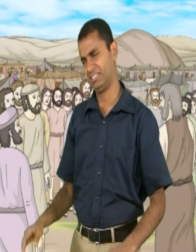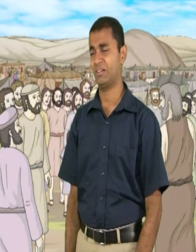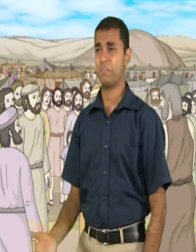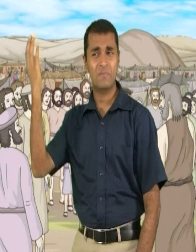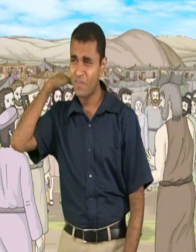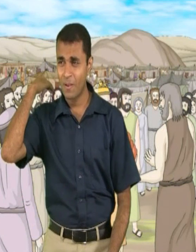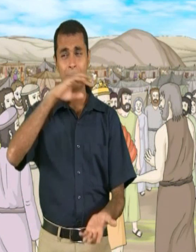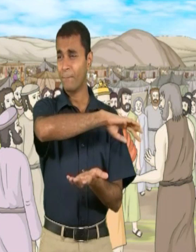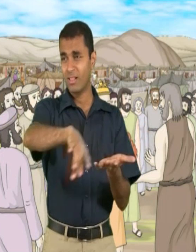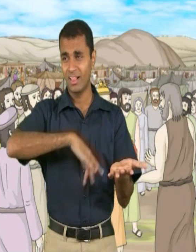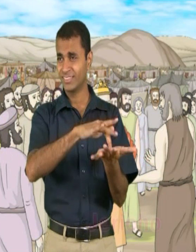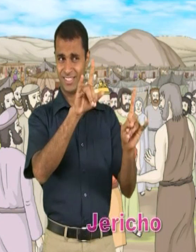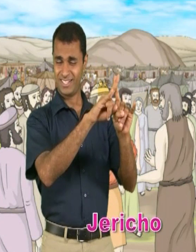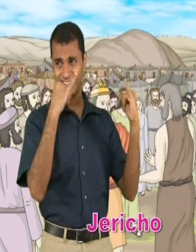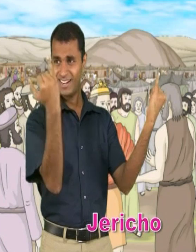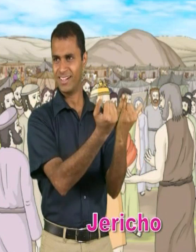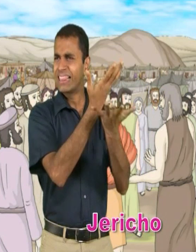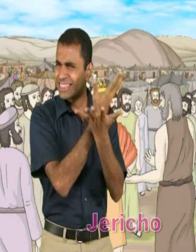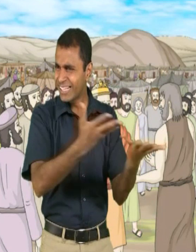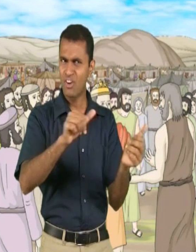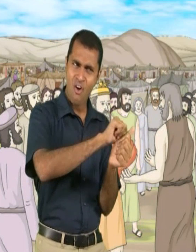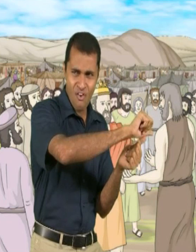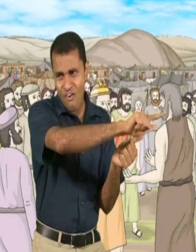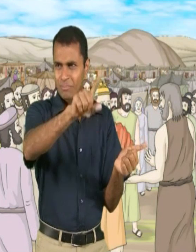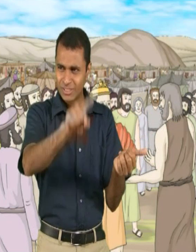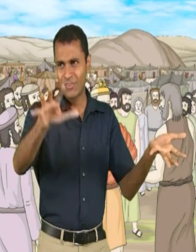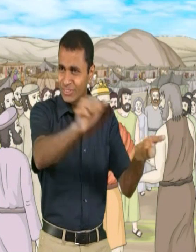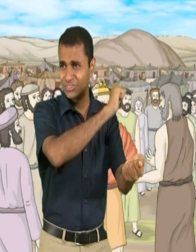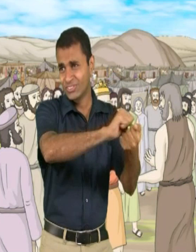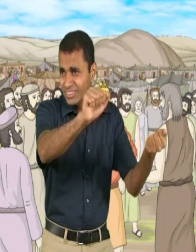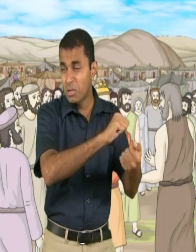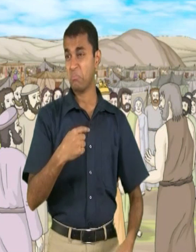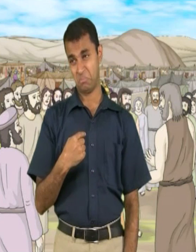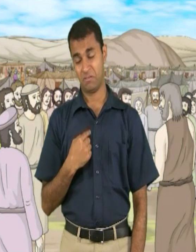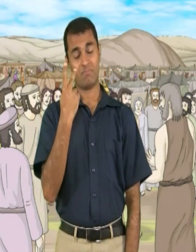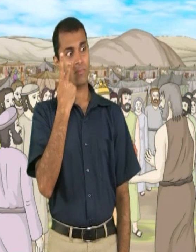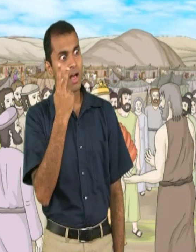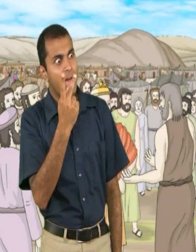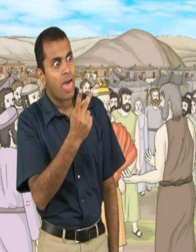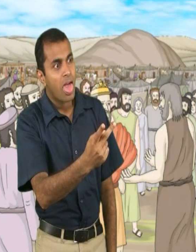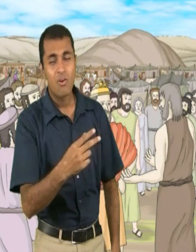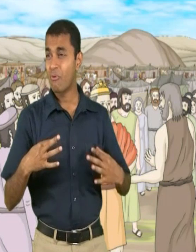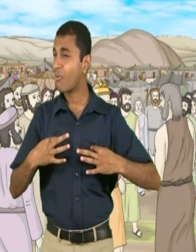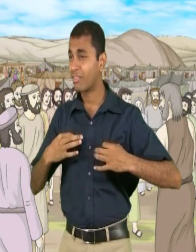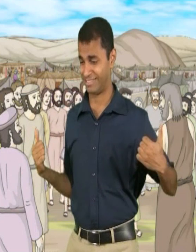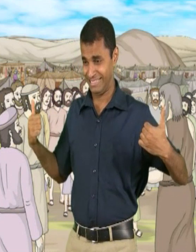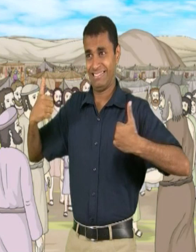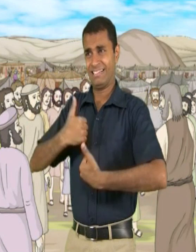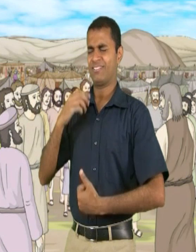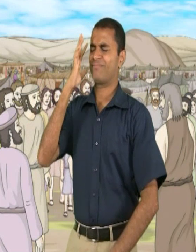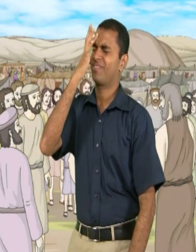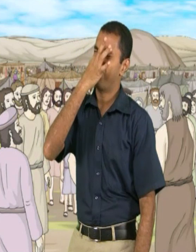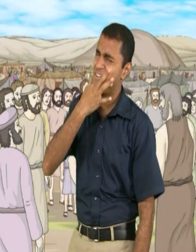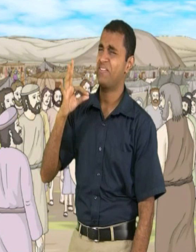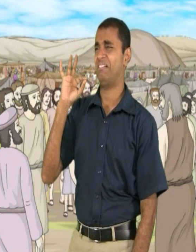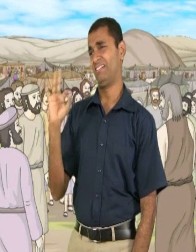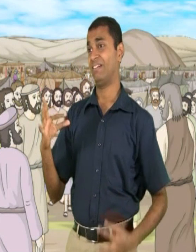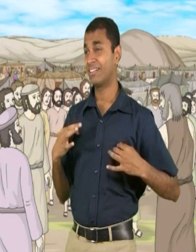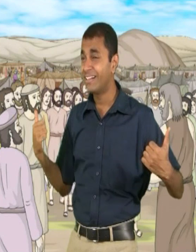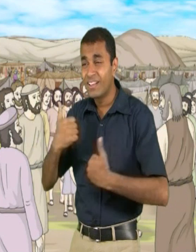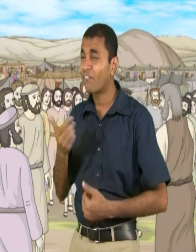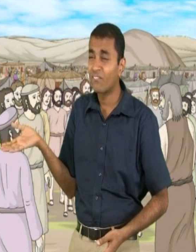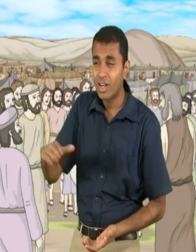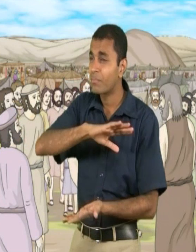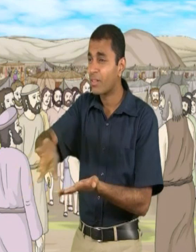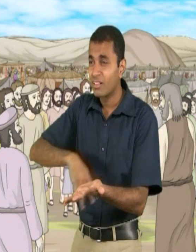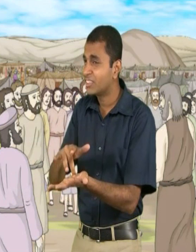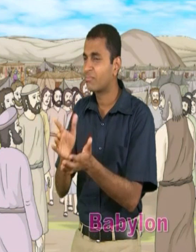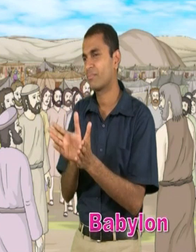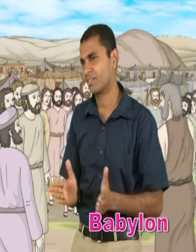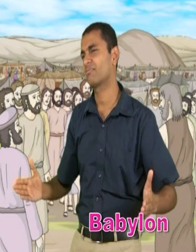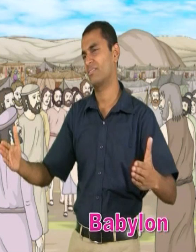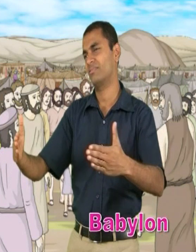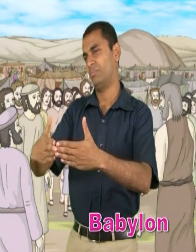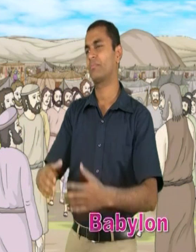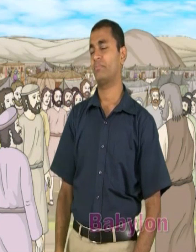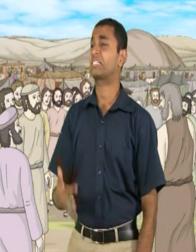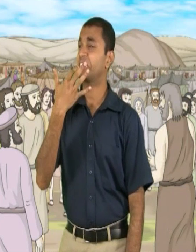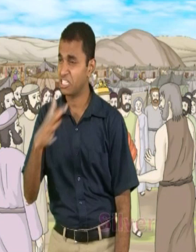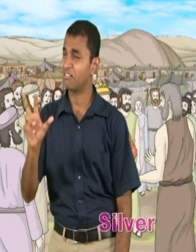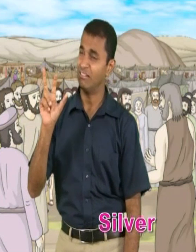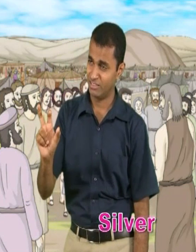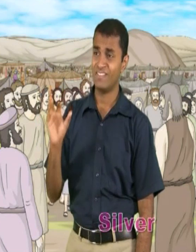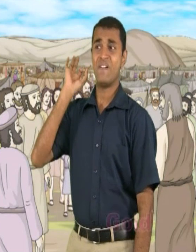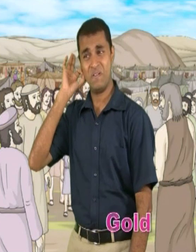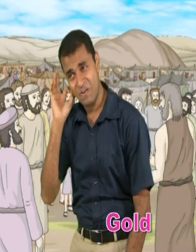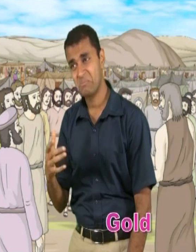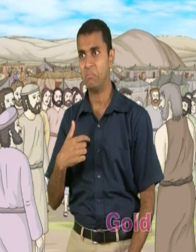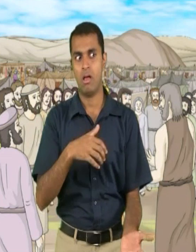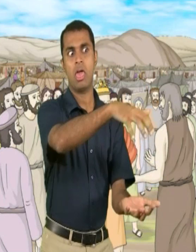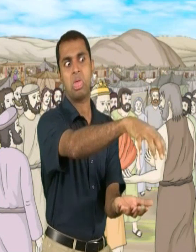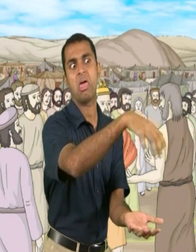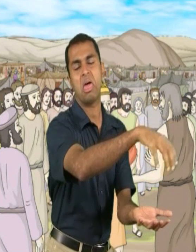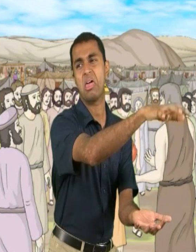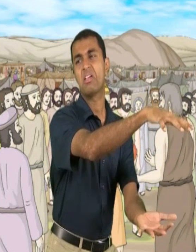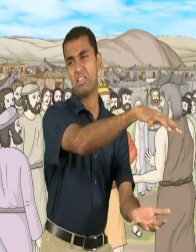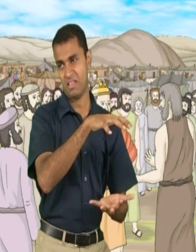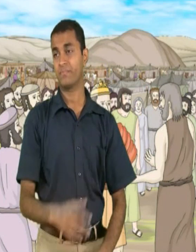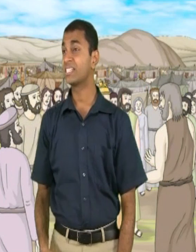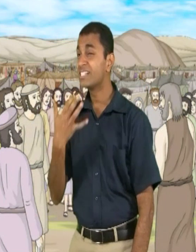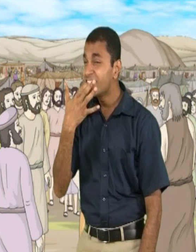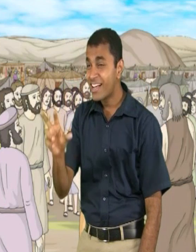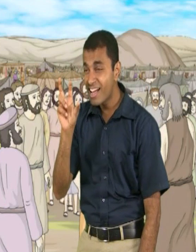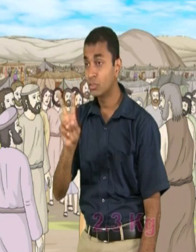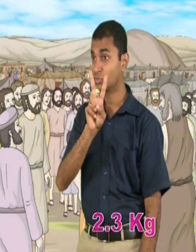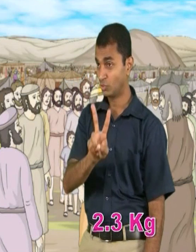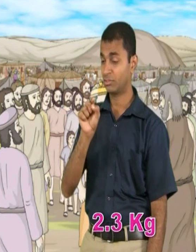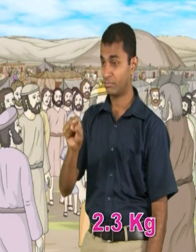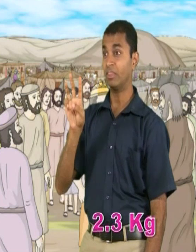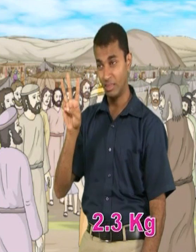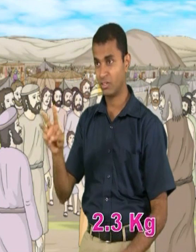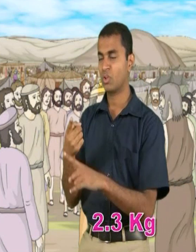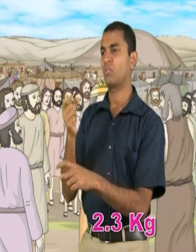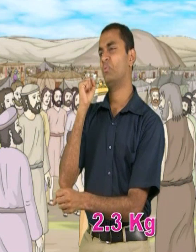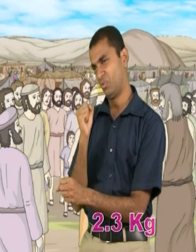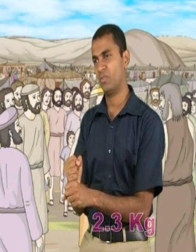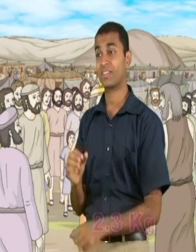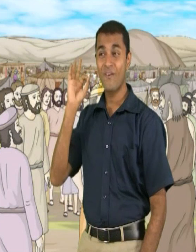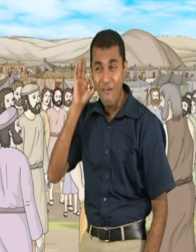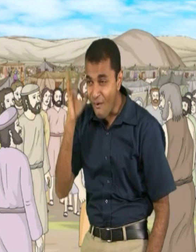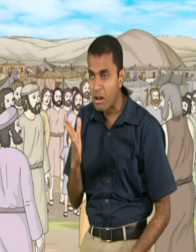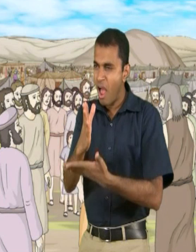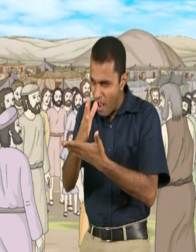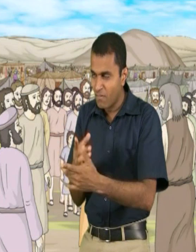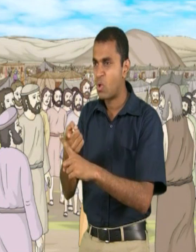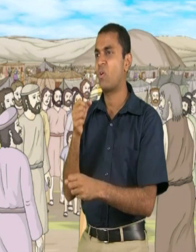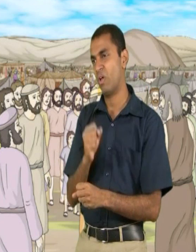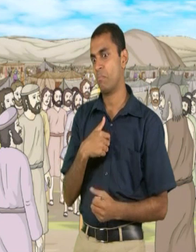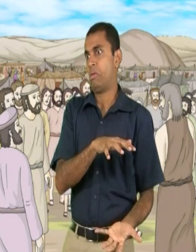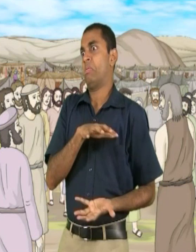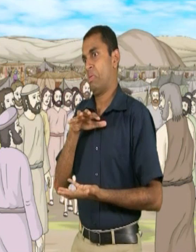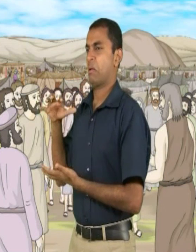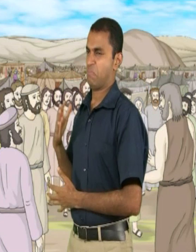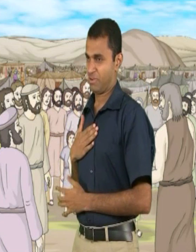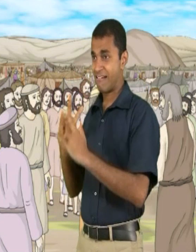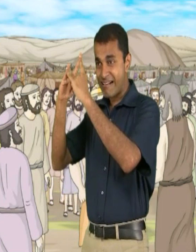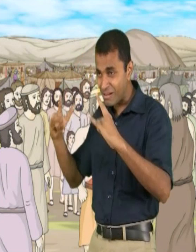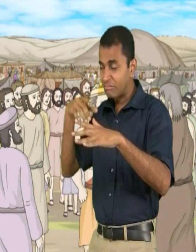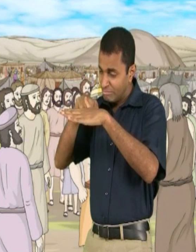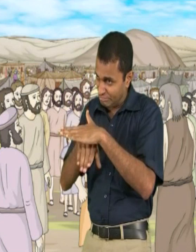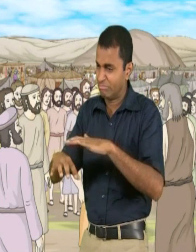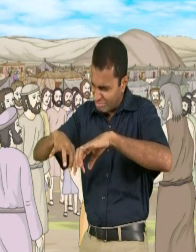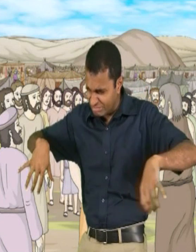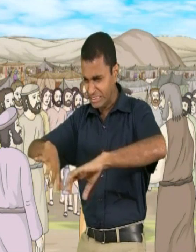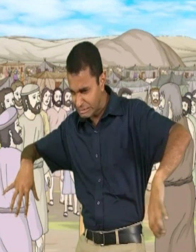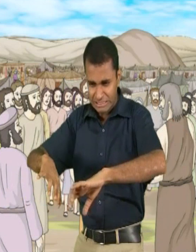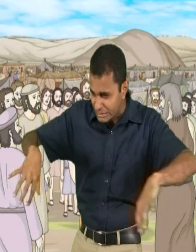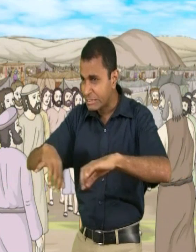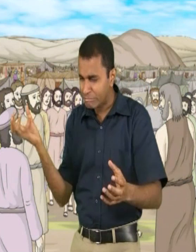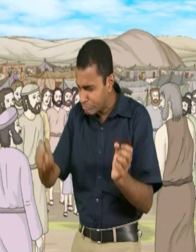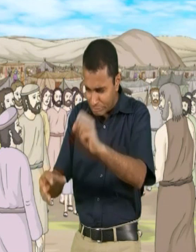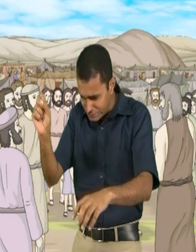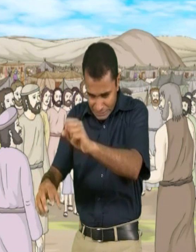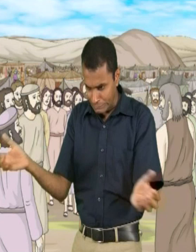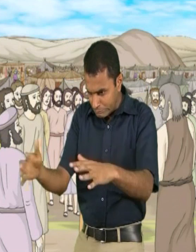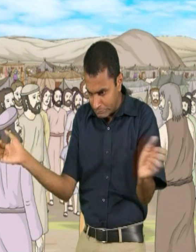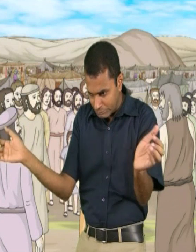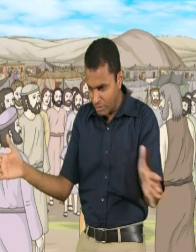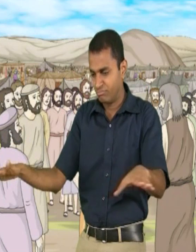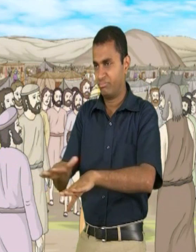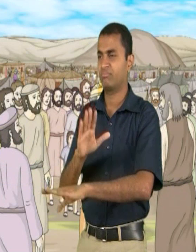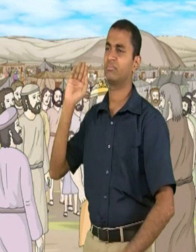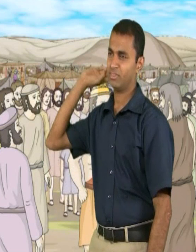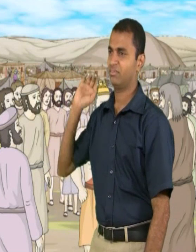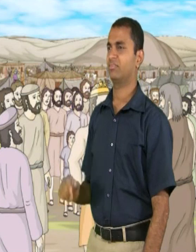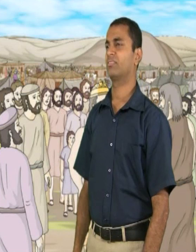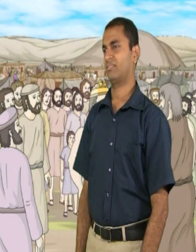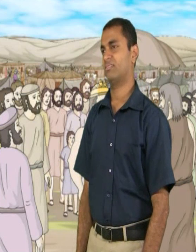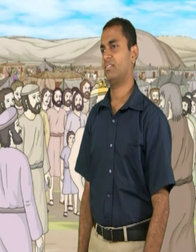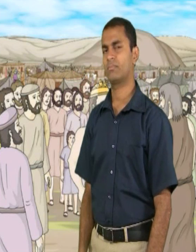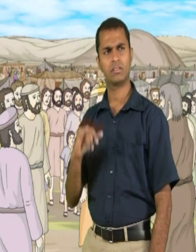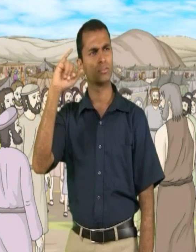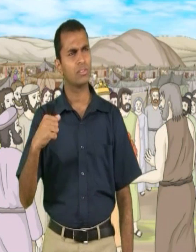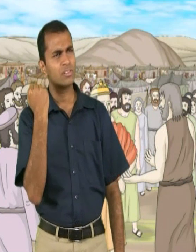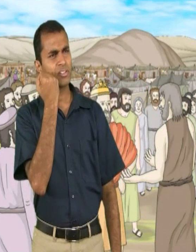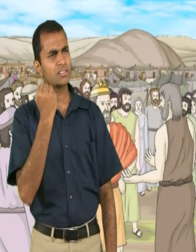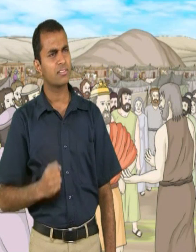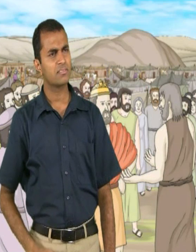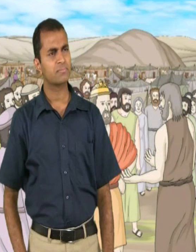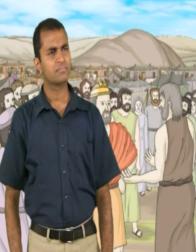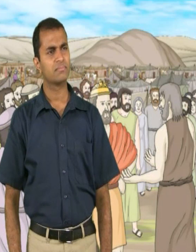This is what I did: When I saw among the spoils a beautiful cloak from Shinar, two hundred shekels of silver, and a bar of gold weighing fifty shekels, I coveted them and took them.